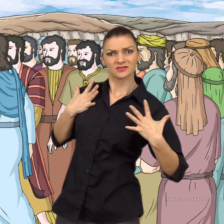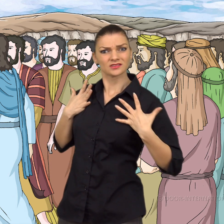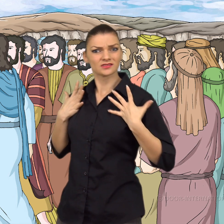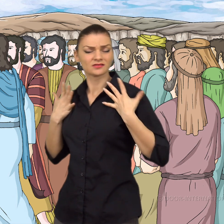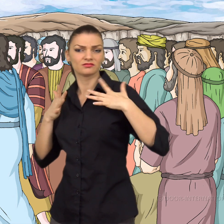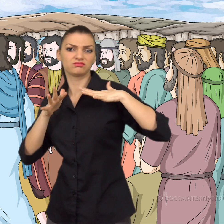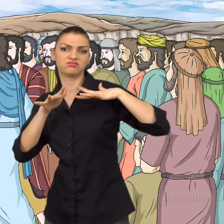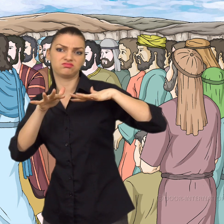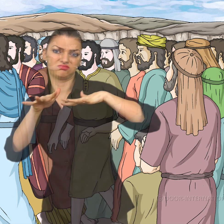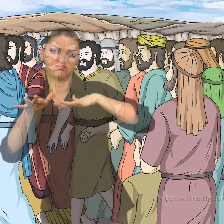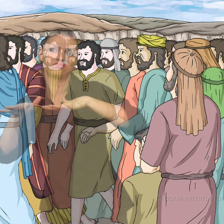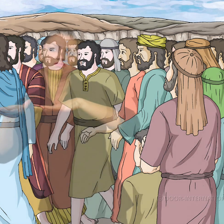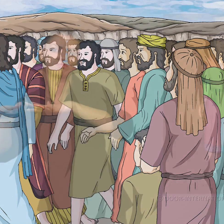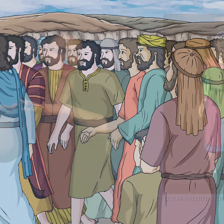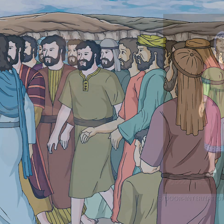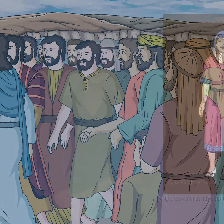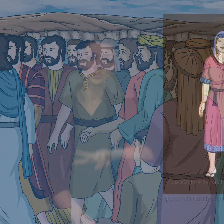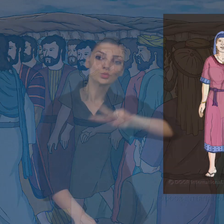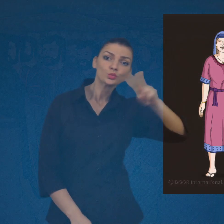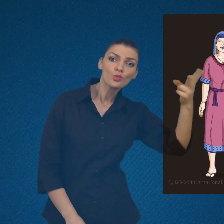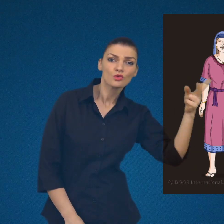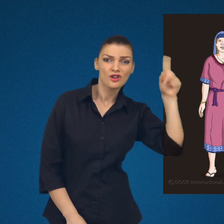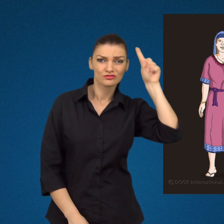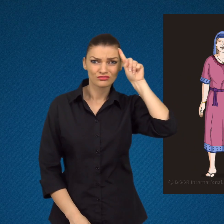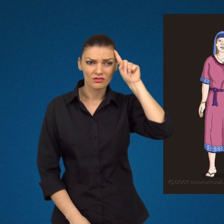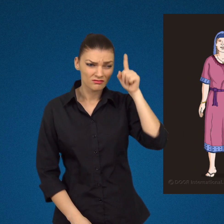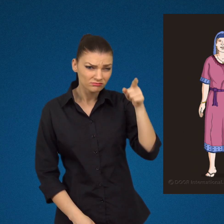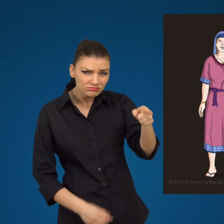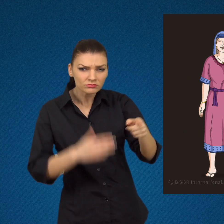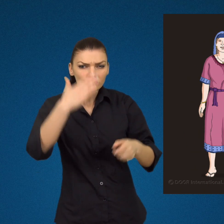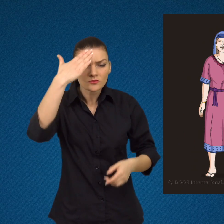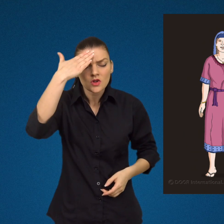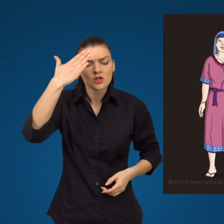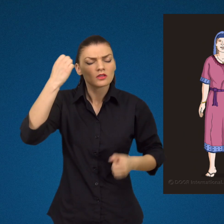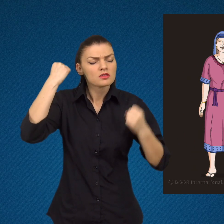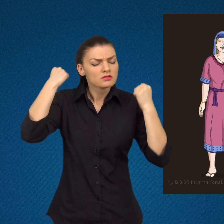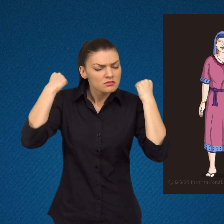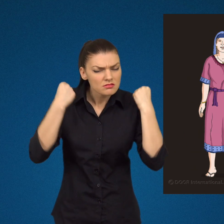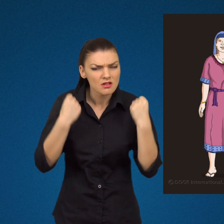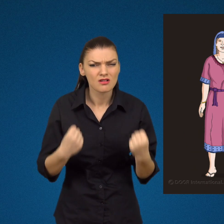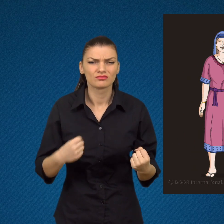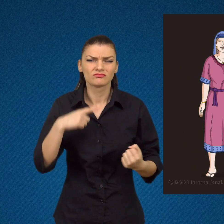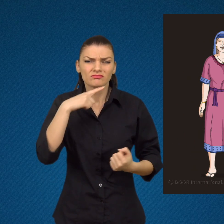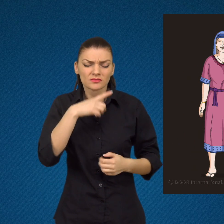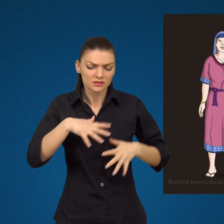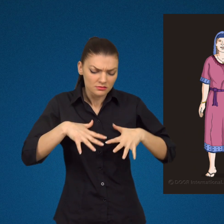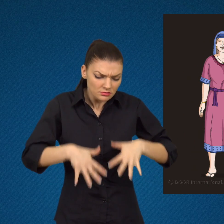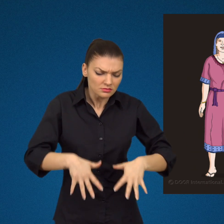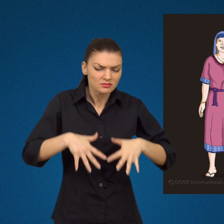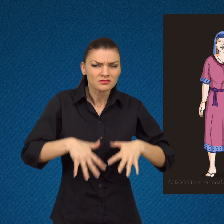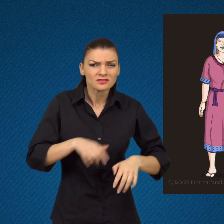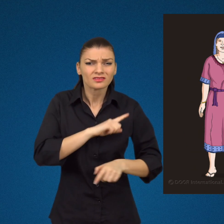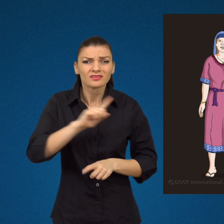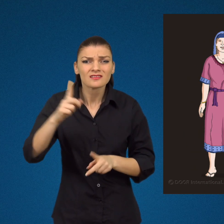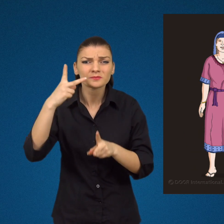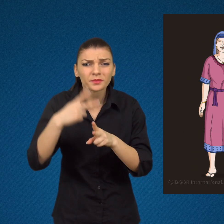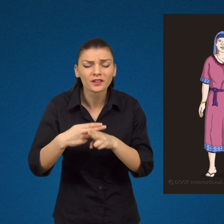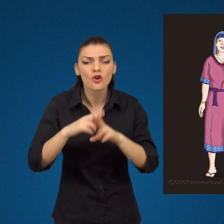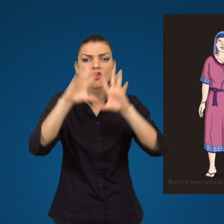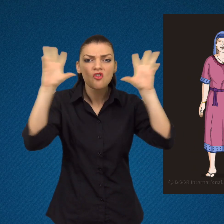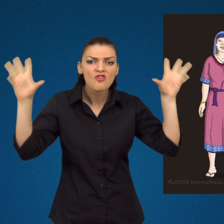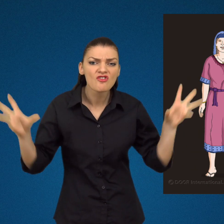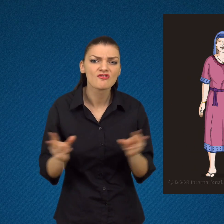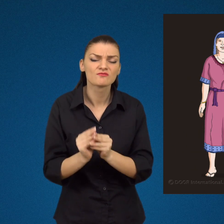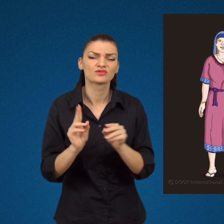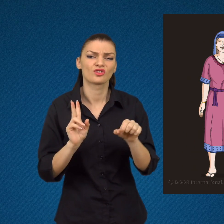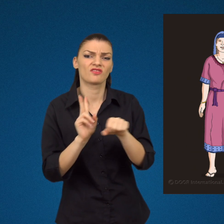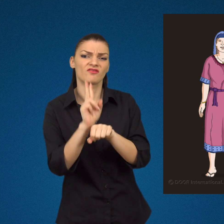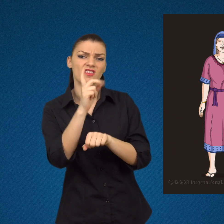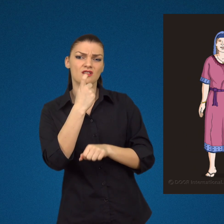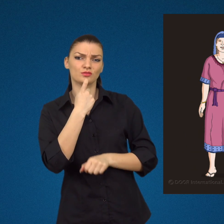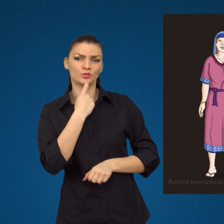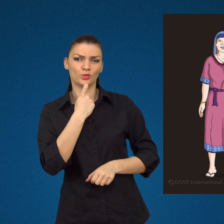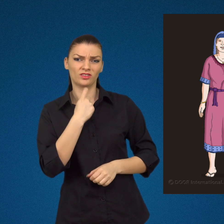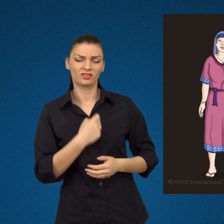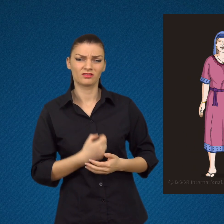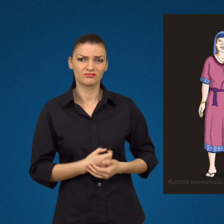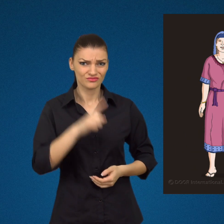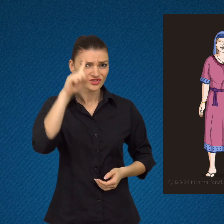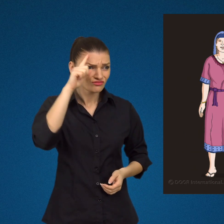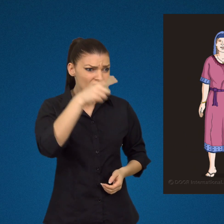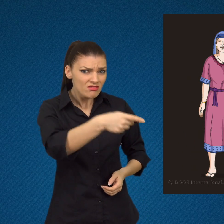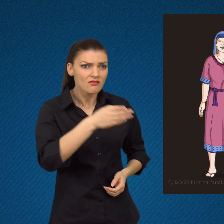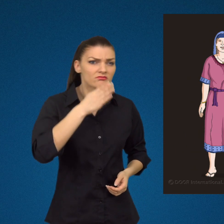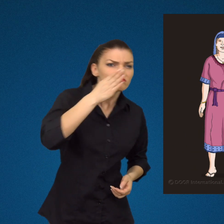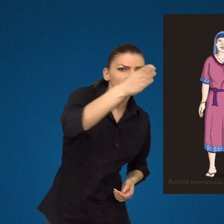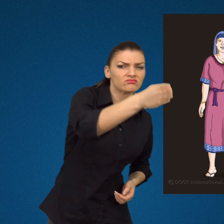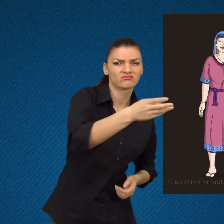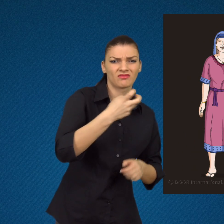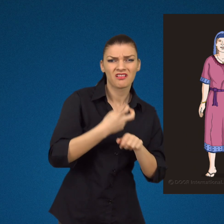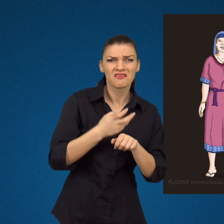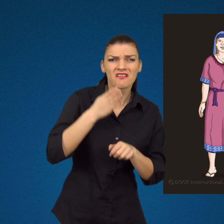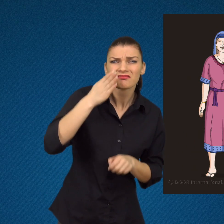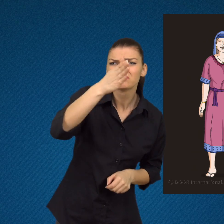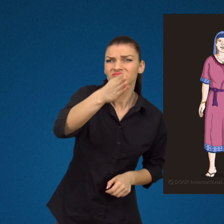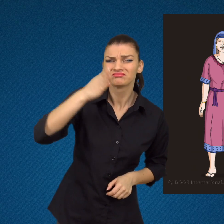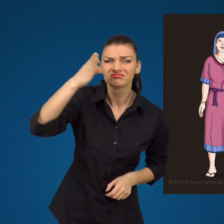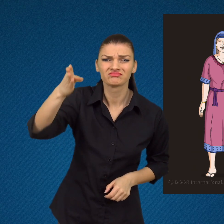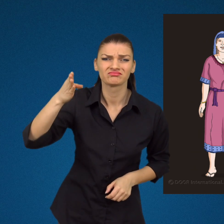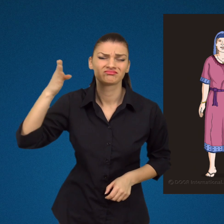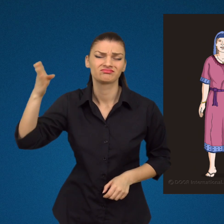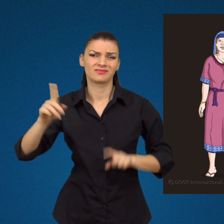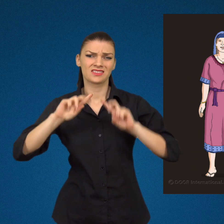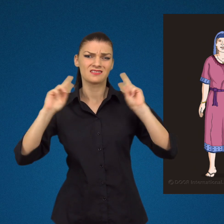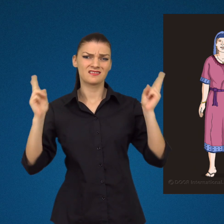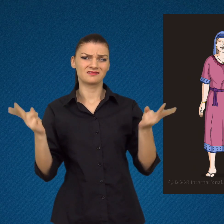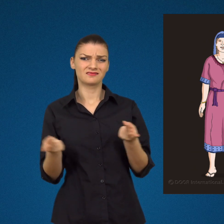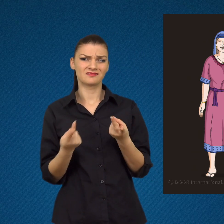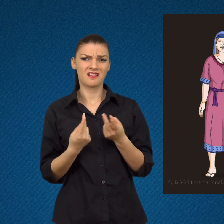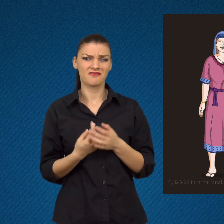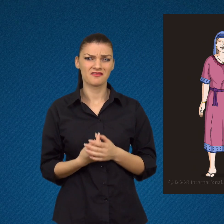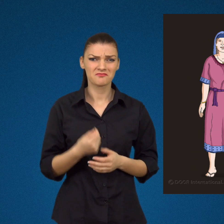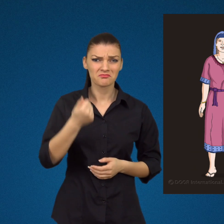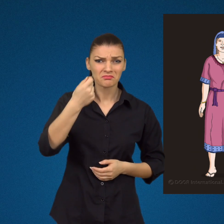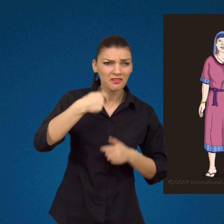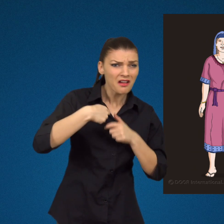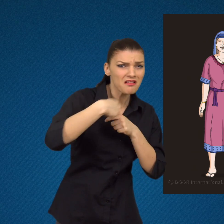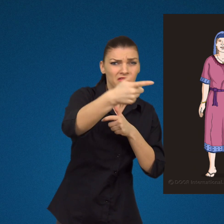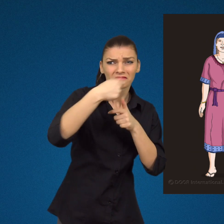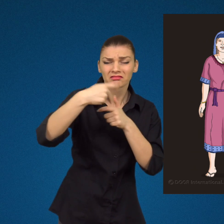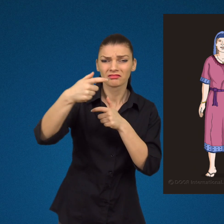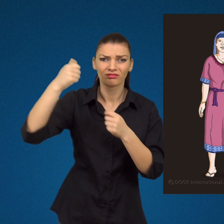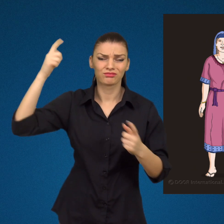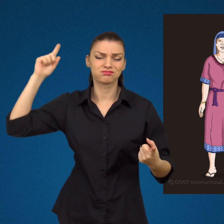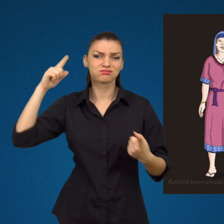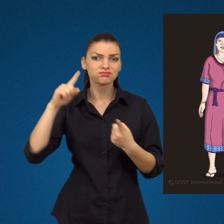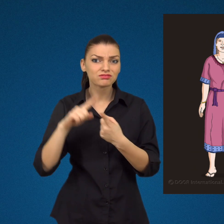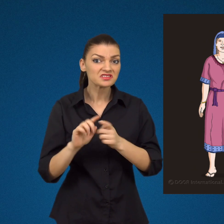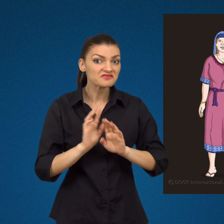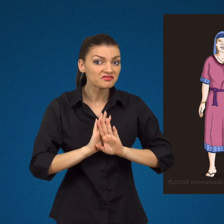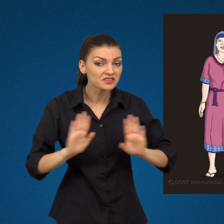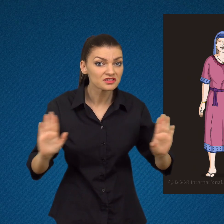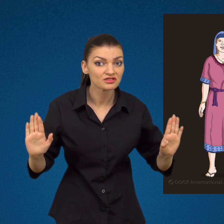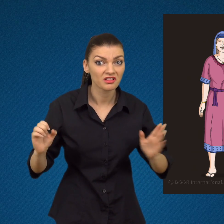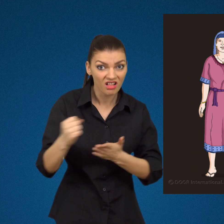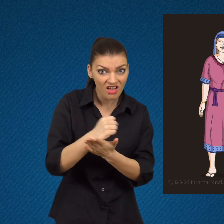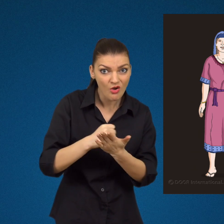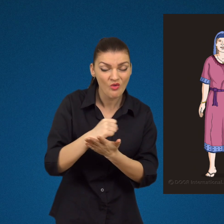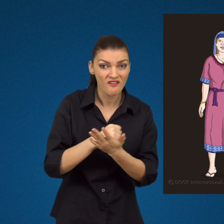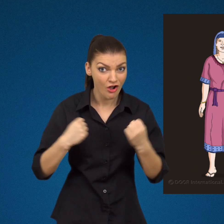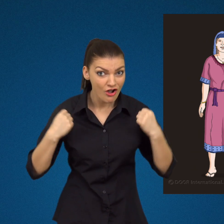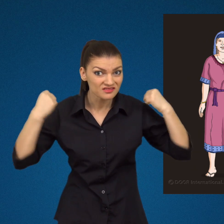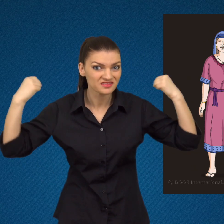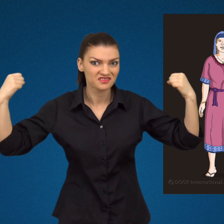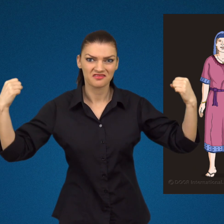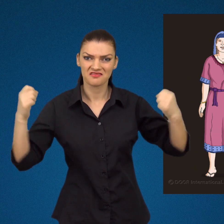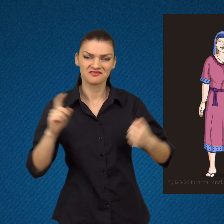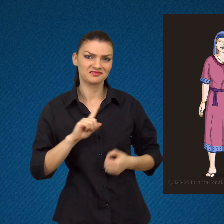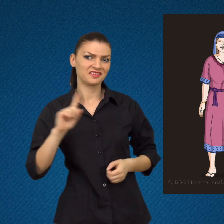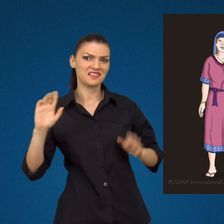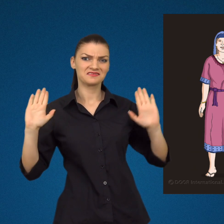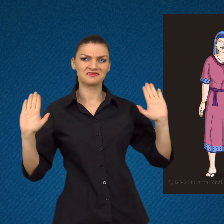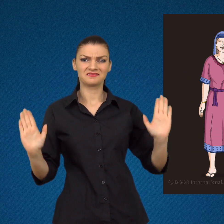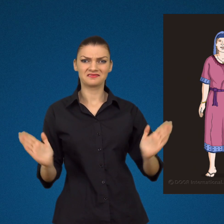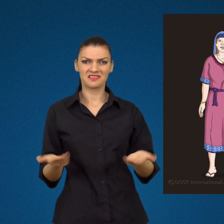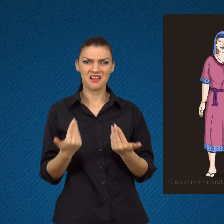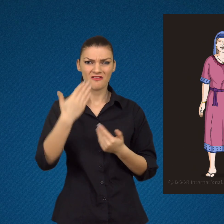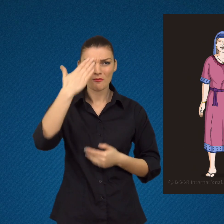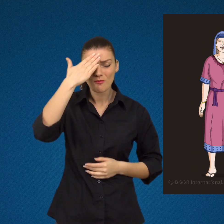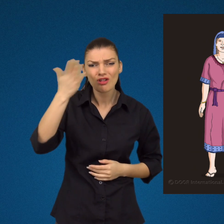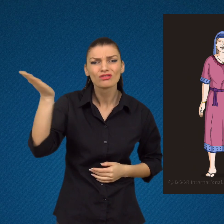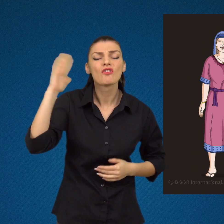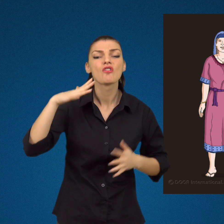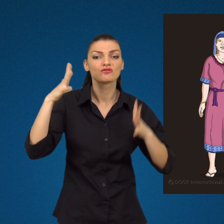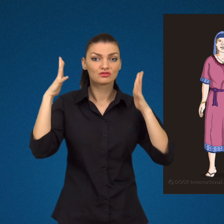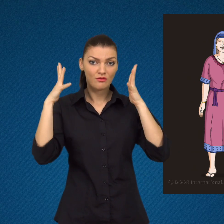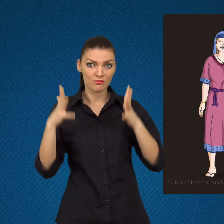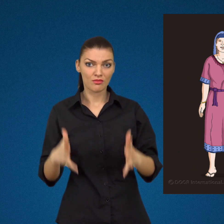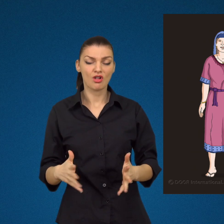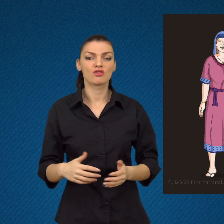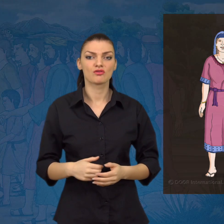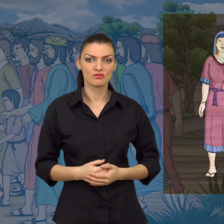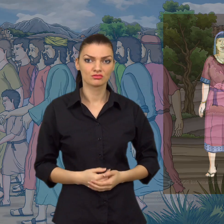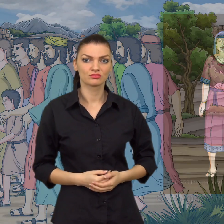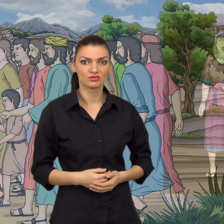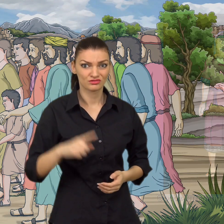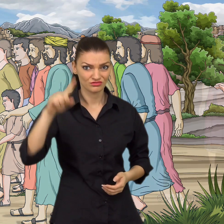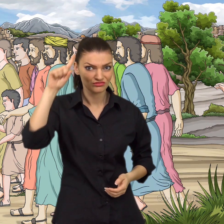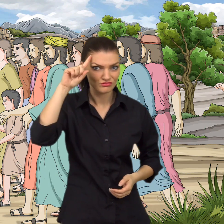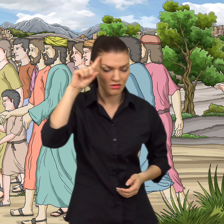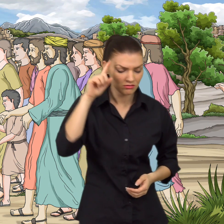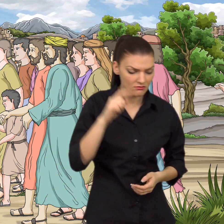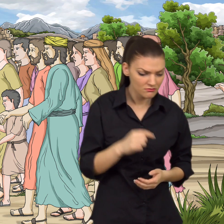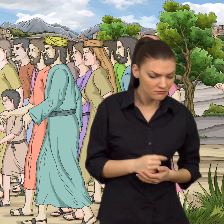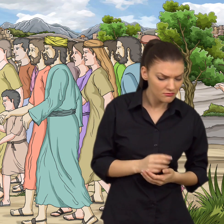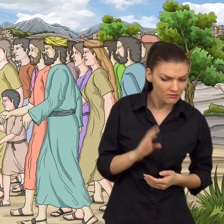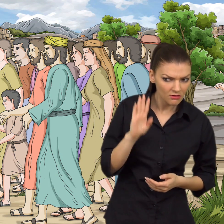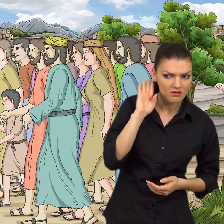And a woman was there who had suffered from bleeding for twelve years. She had borne much agony under the care of many physicians and had spent all she had, but to no avail. Instead, her condition had only grown worse.